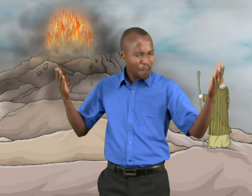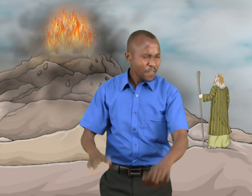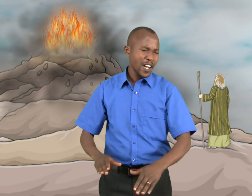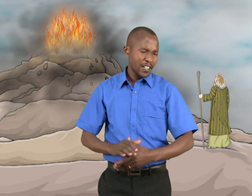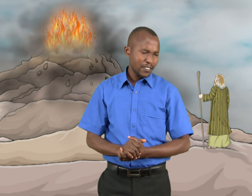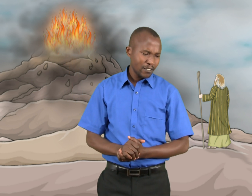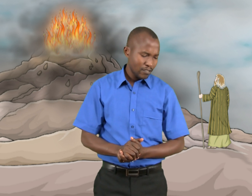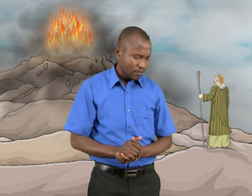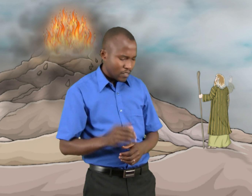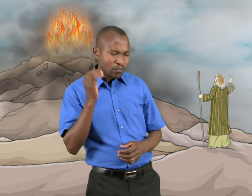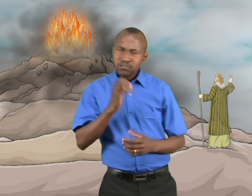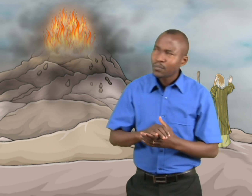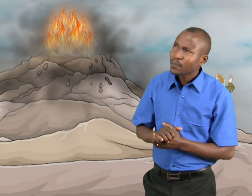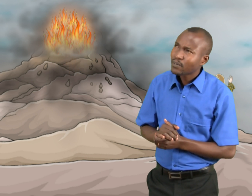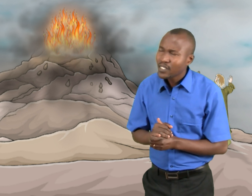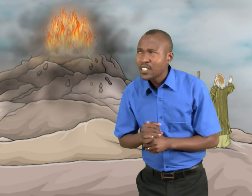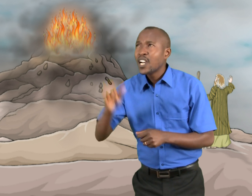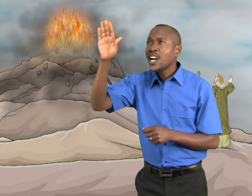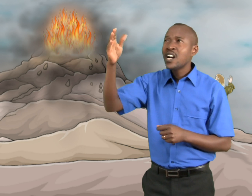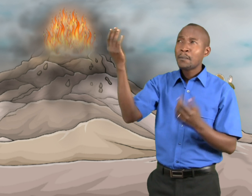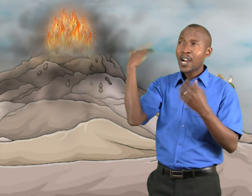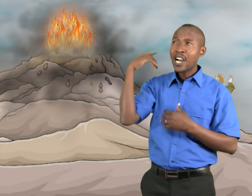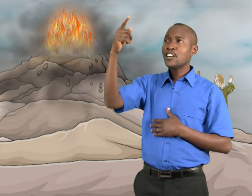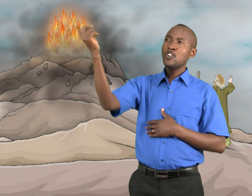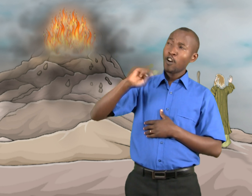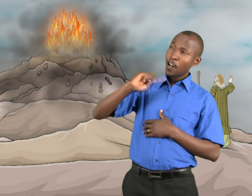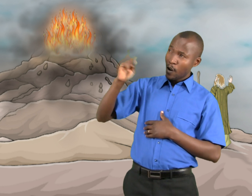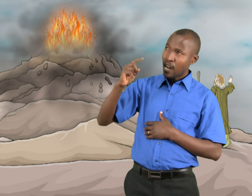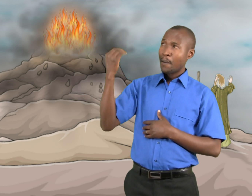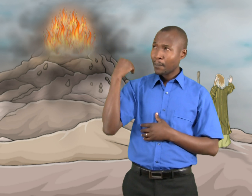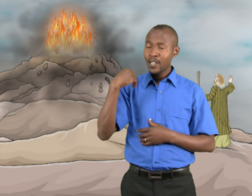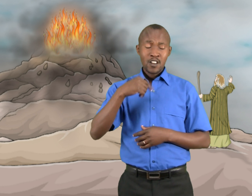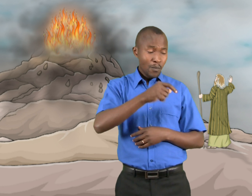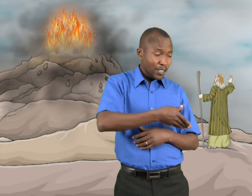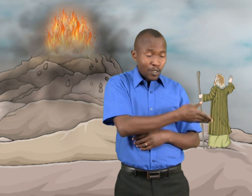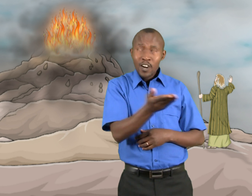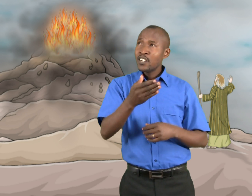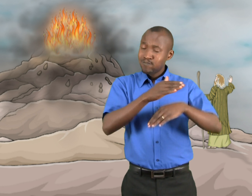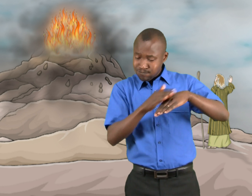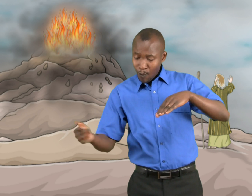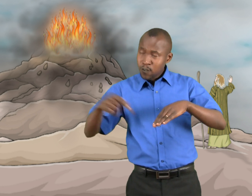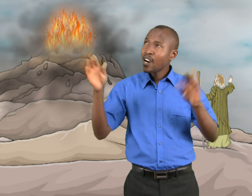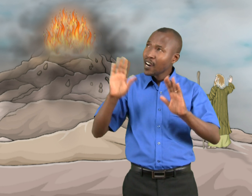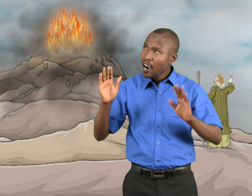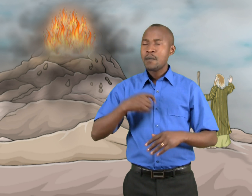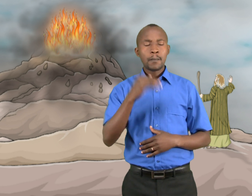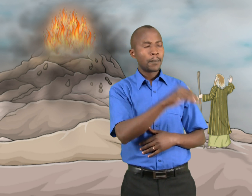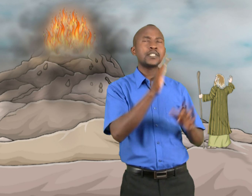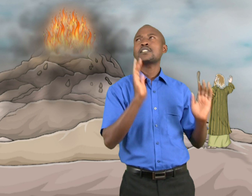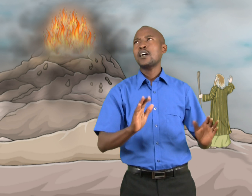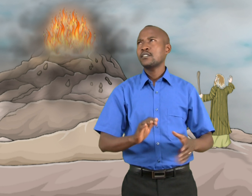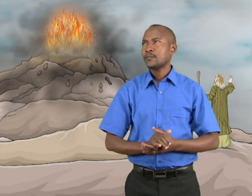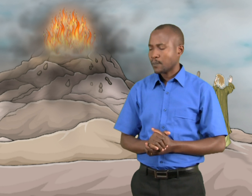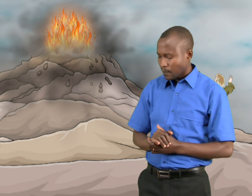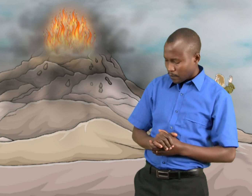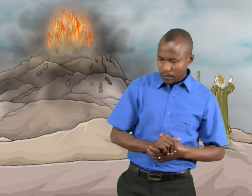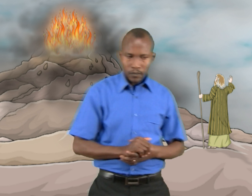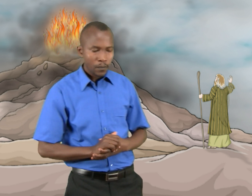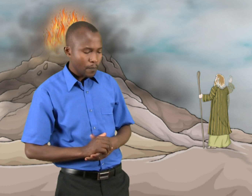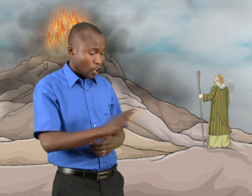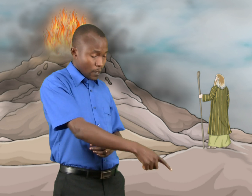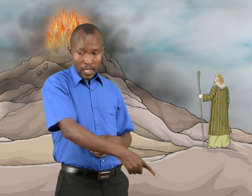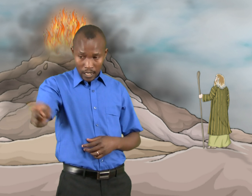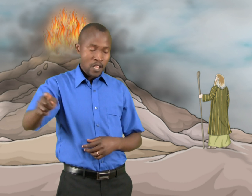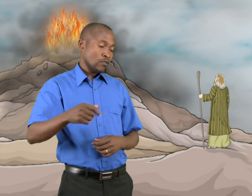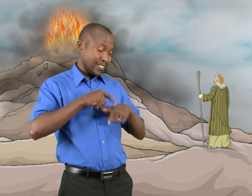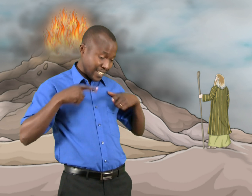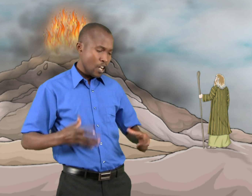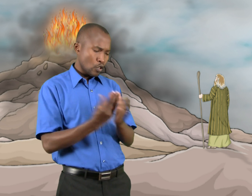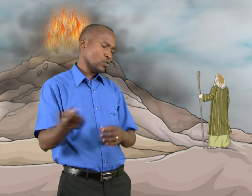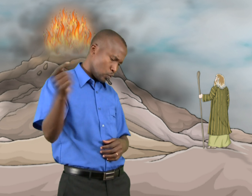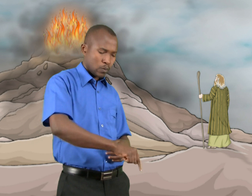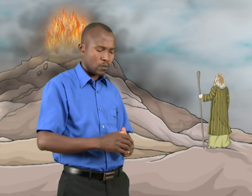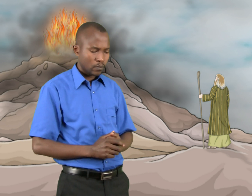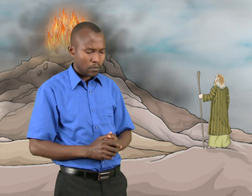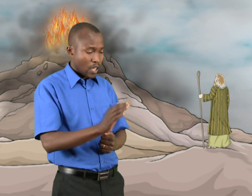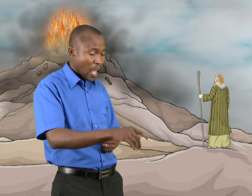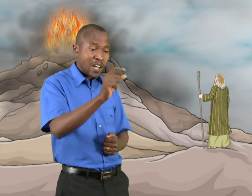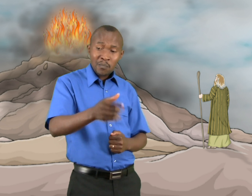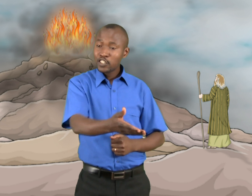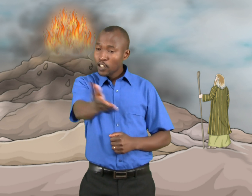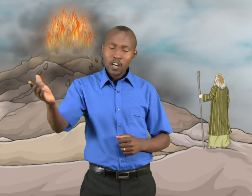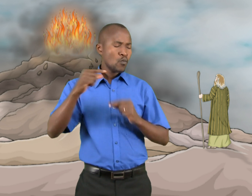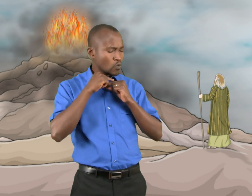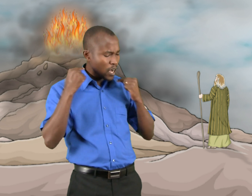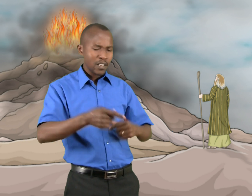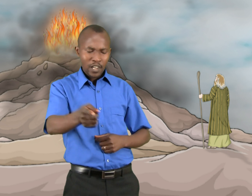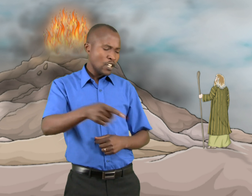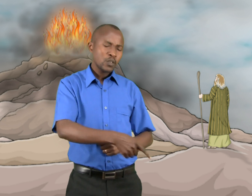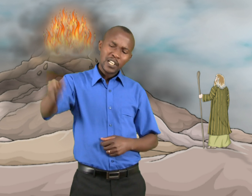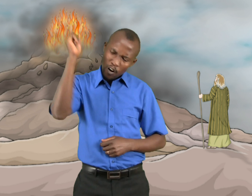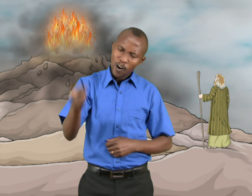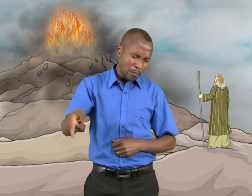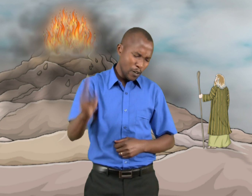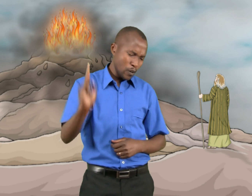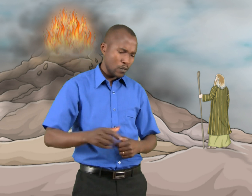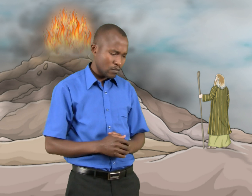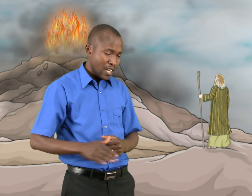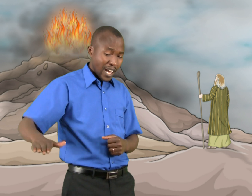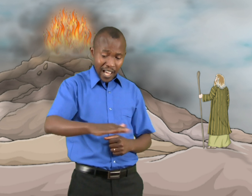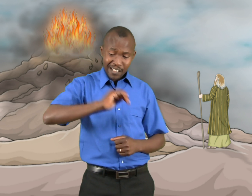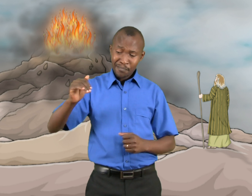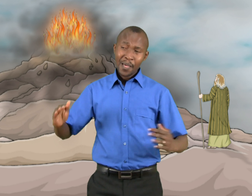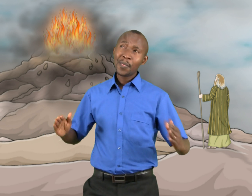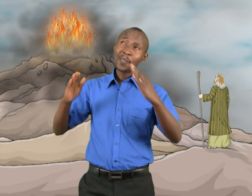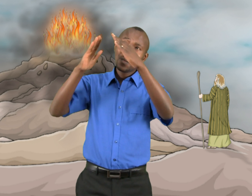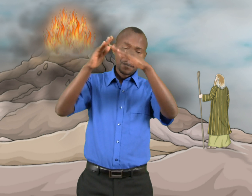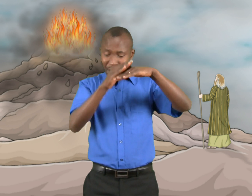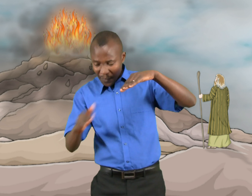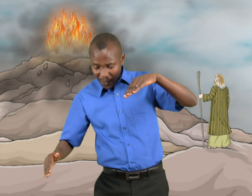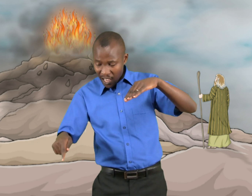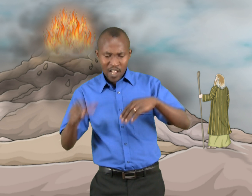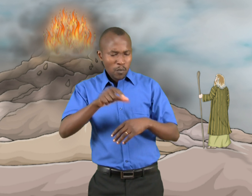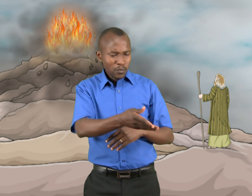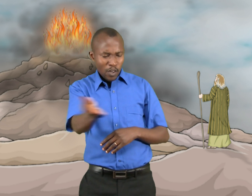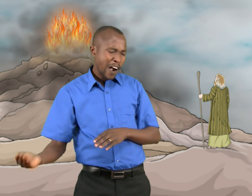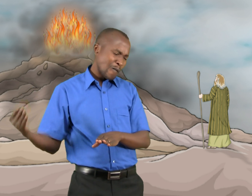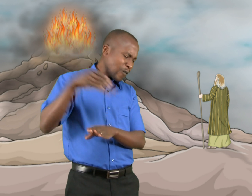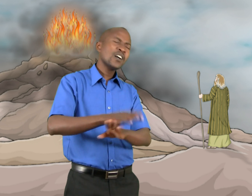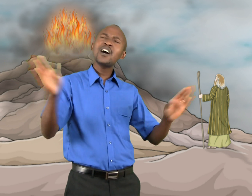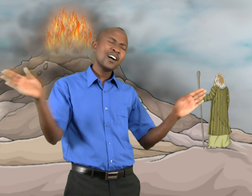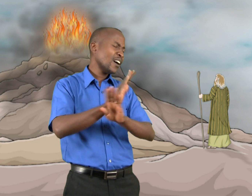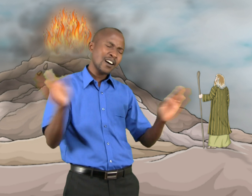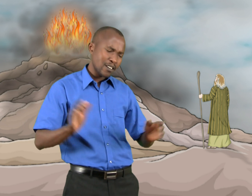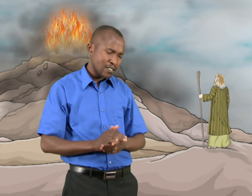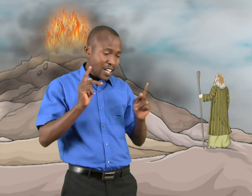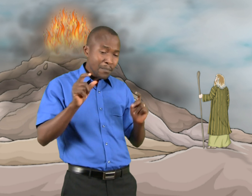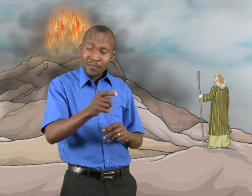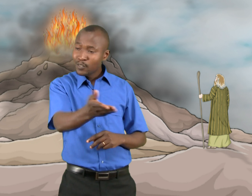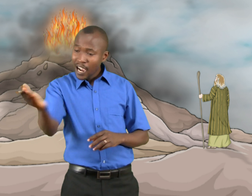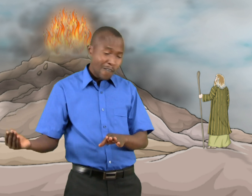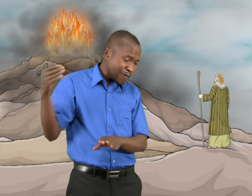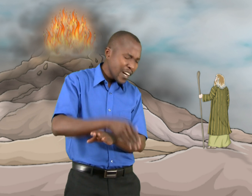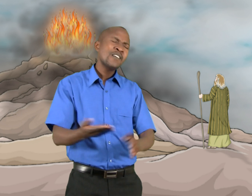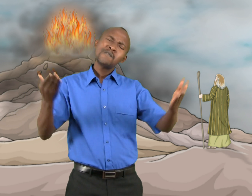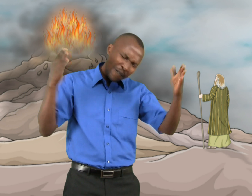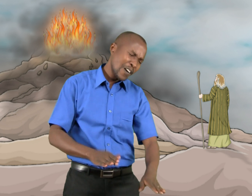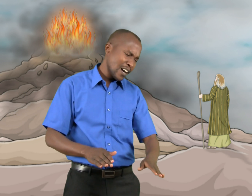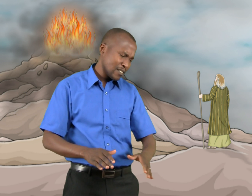But Moses said to the LORD, “The people cannot come up Mount Sinai, for You solemnly warned us, ‘Put a boundary around the mountain and set it apart as holy.’” And the LORD replied, “Go down and bring Aaron with you.